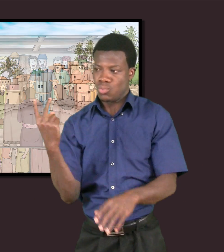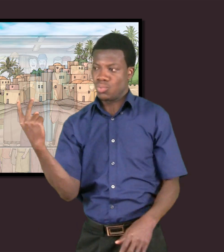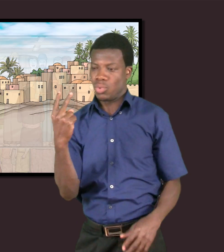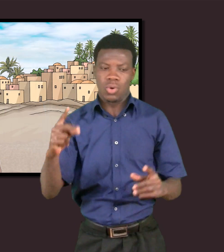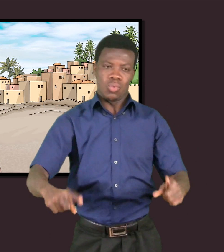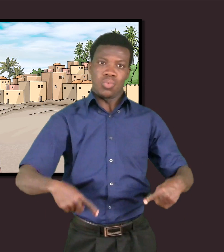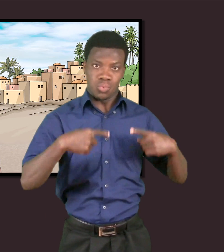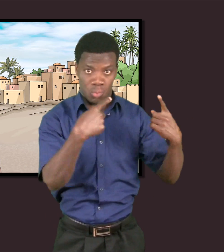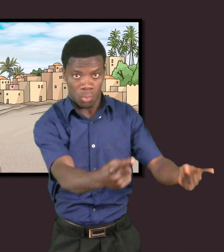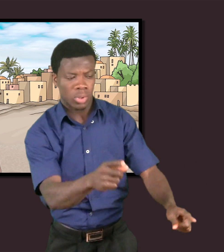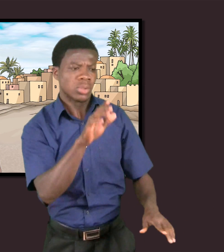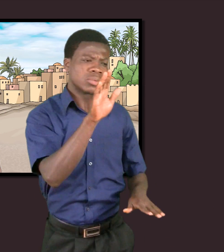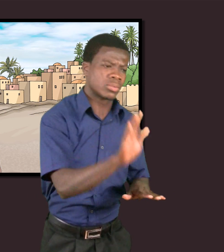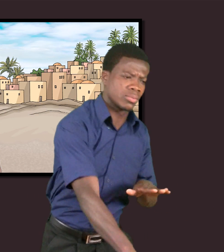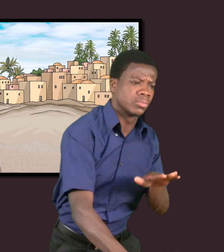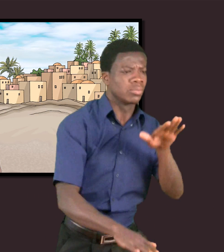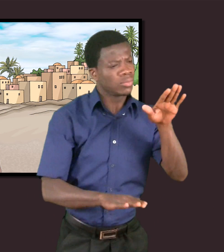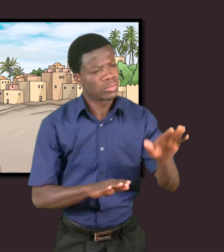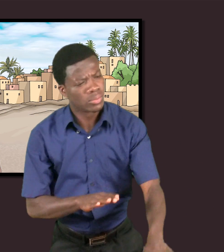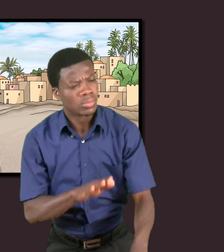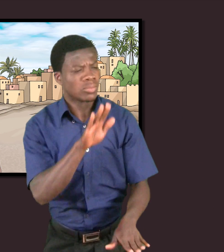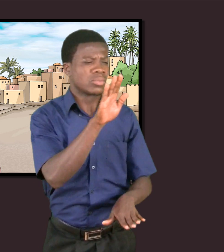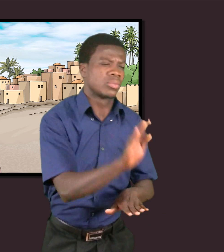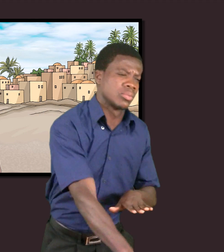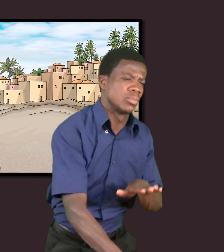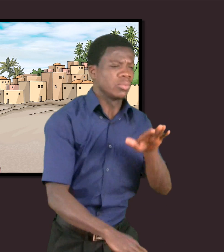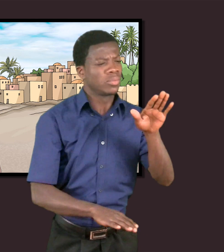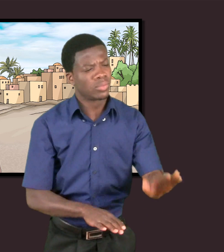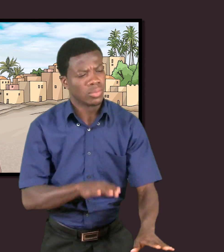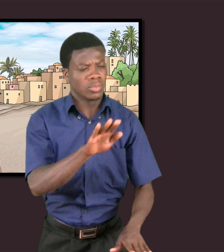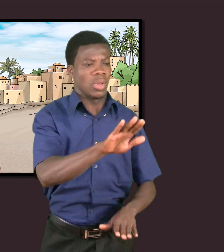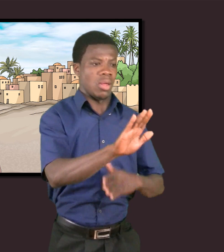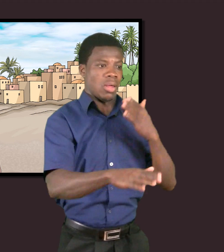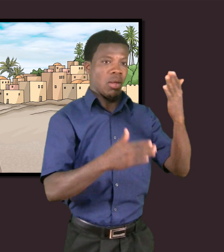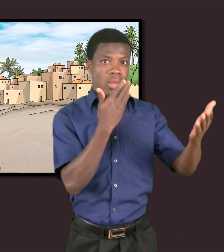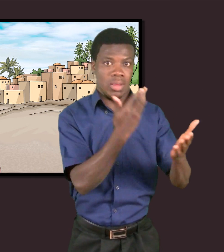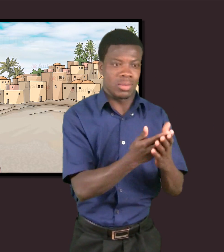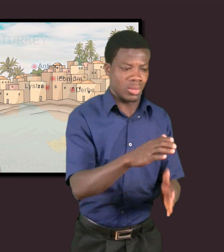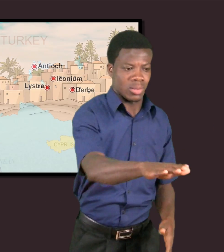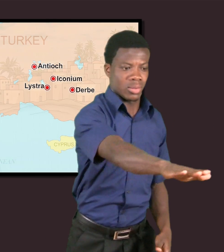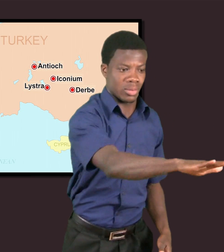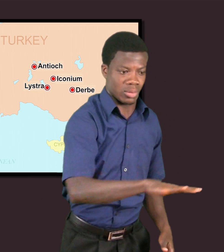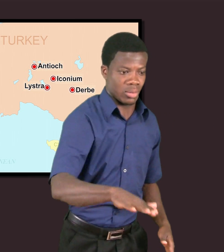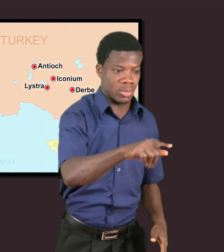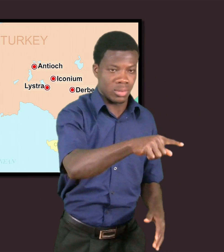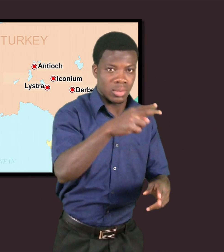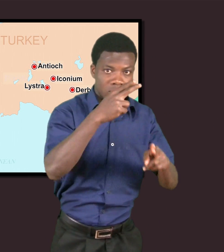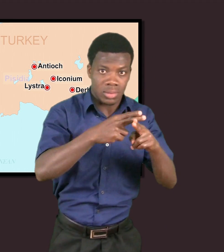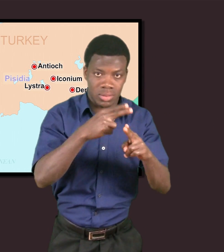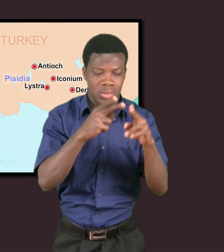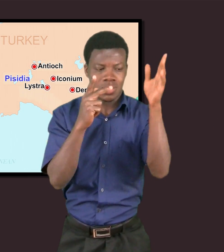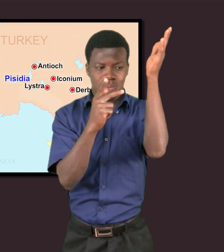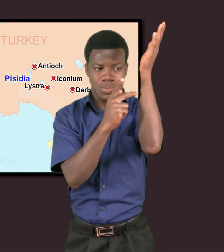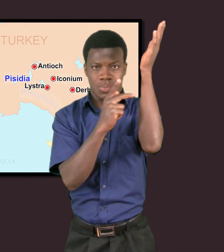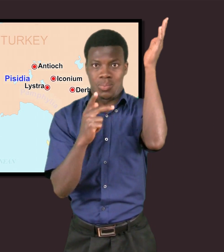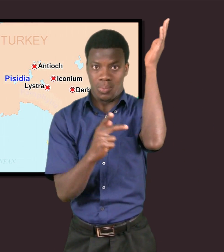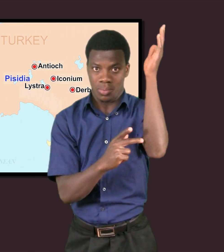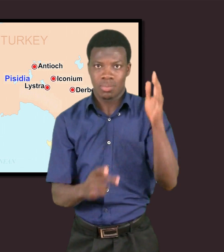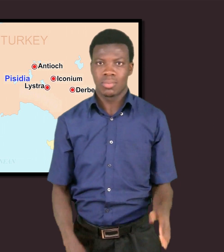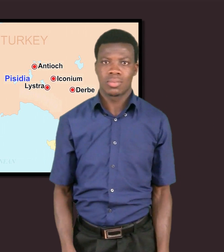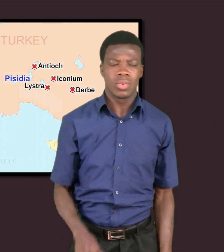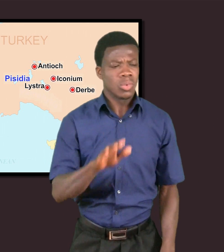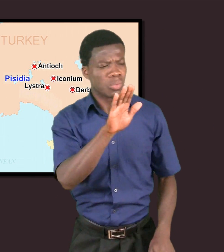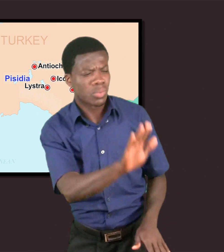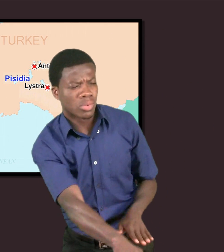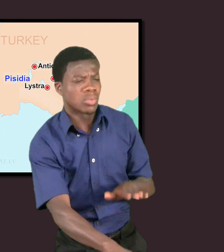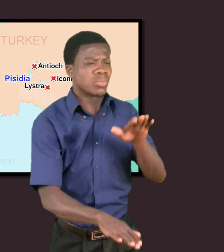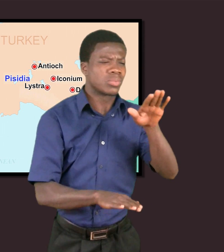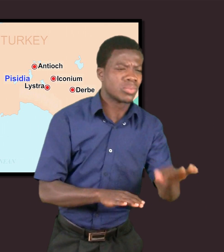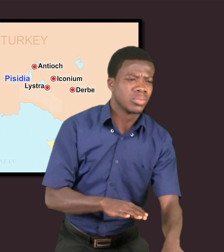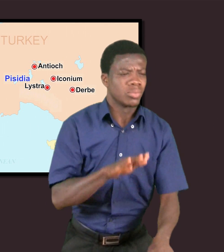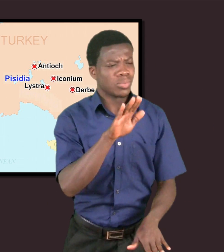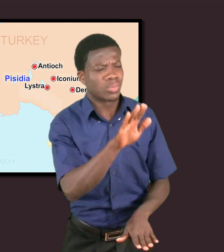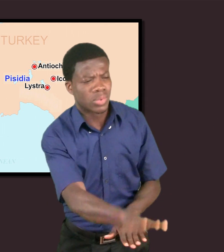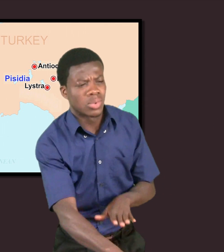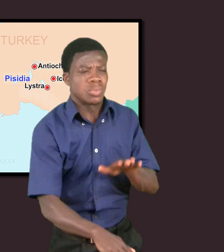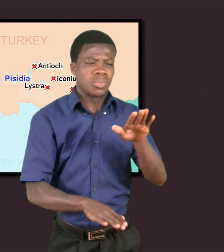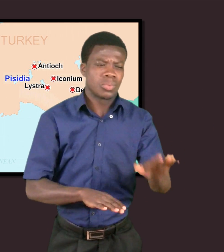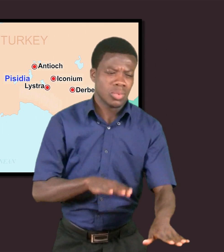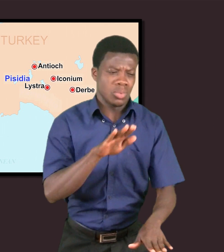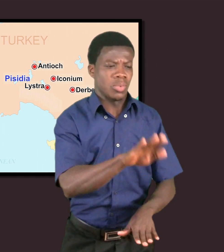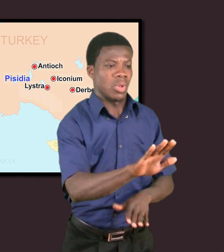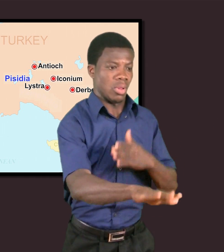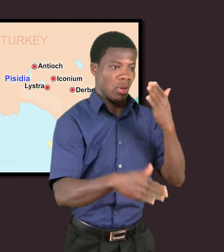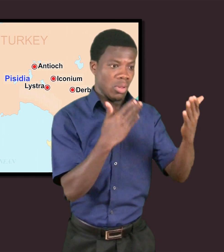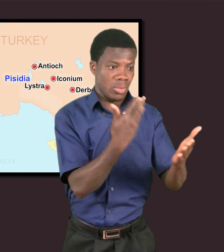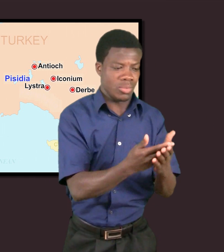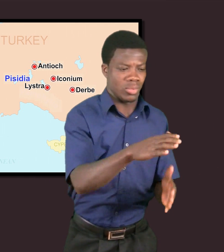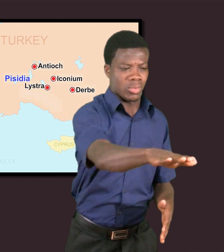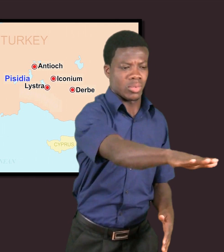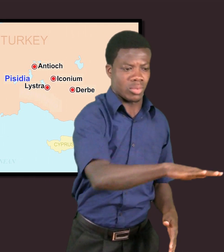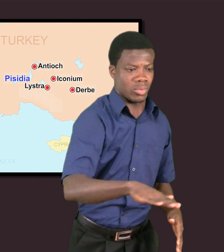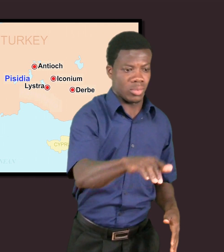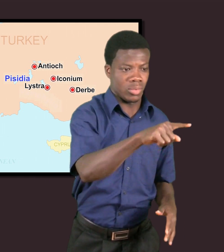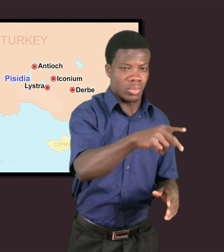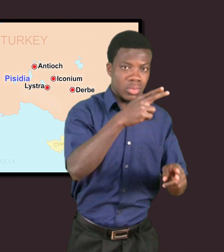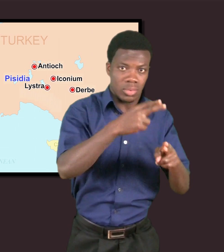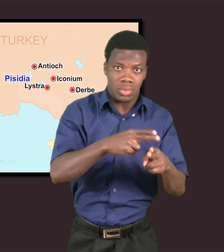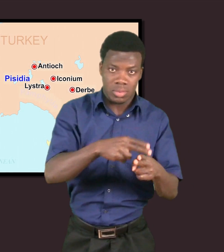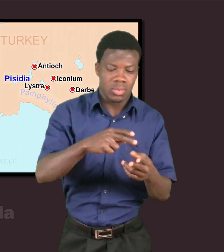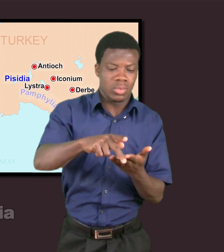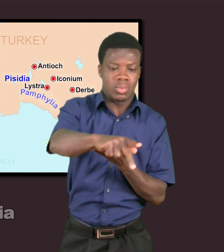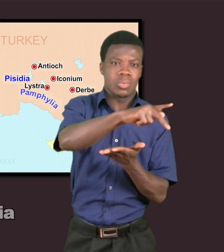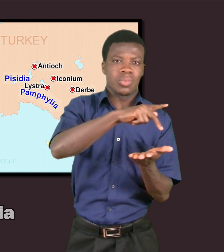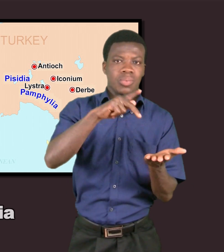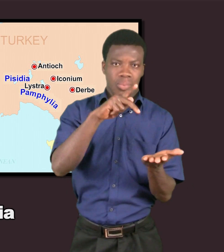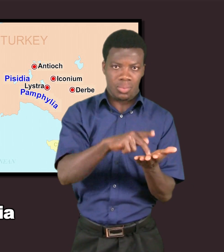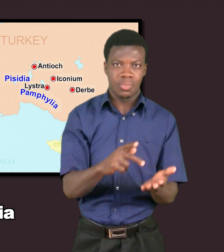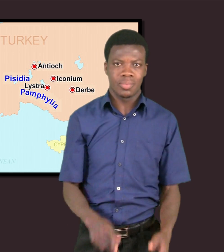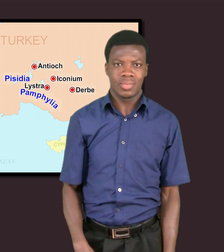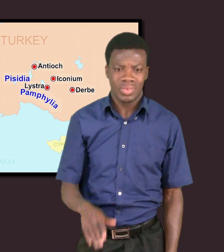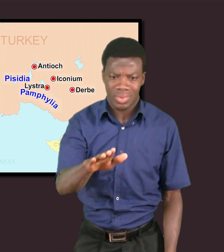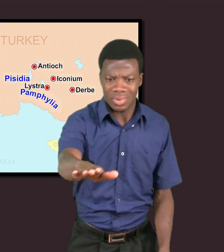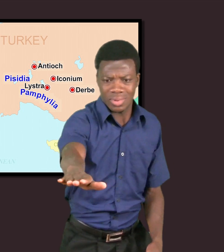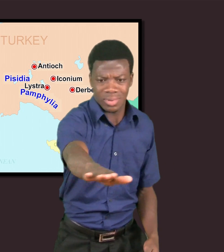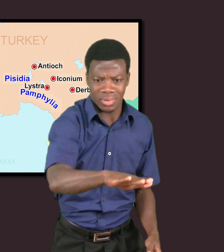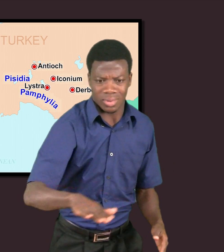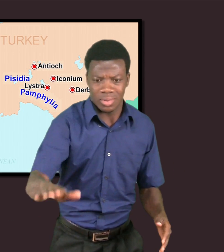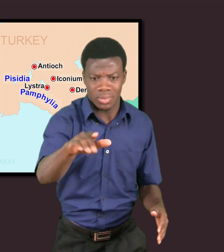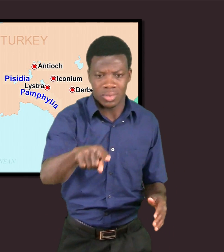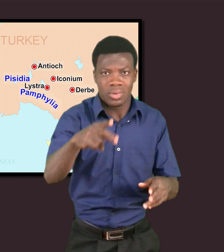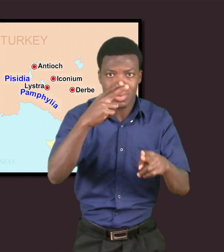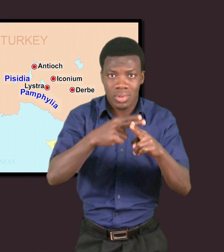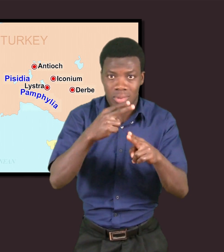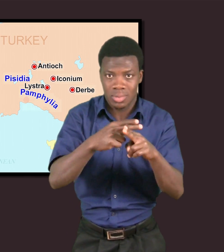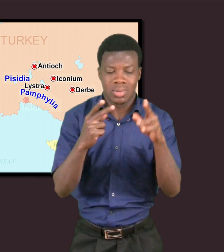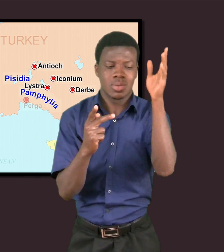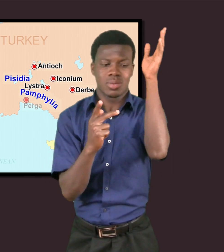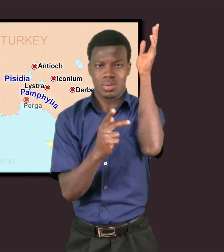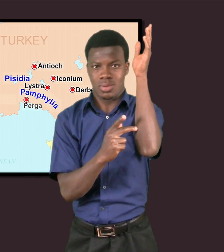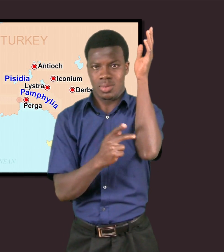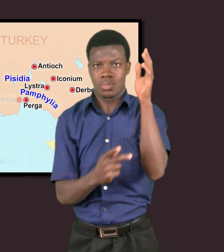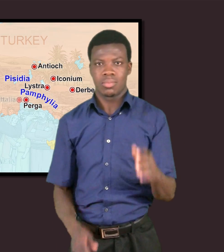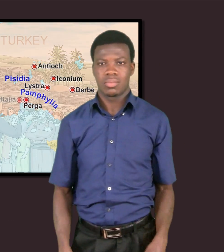After passing through Pisidia, they came to Pamphylia.